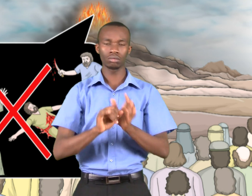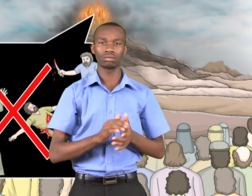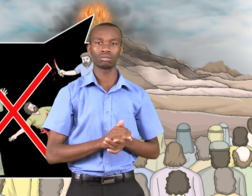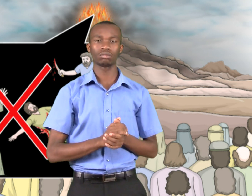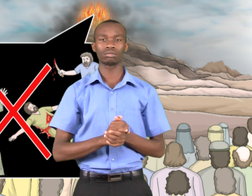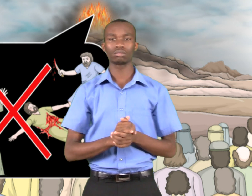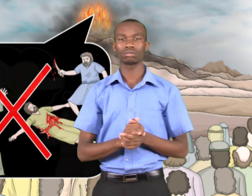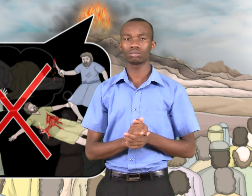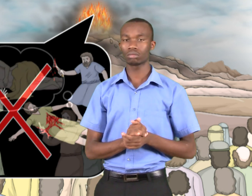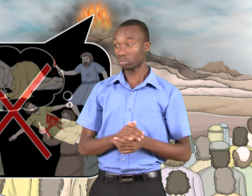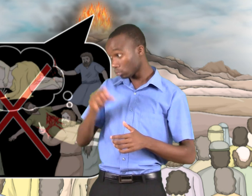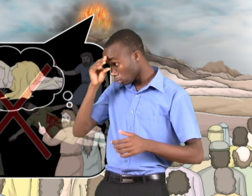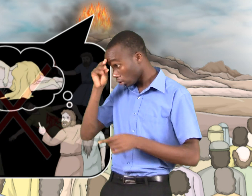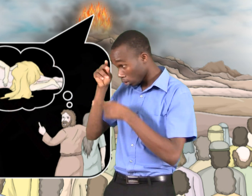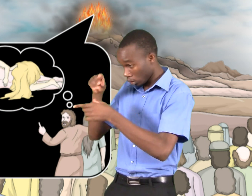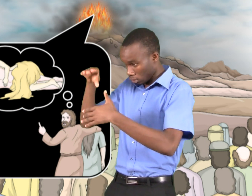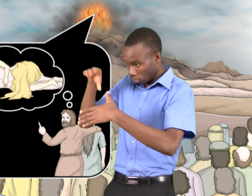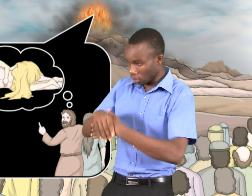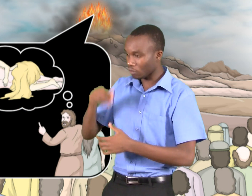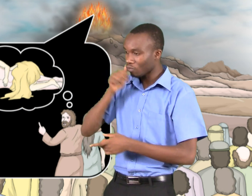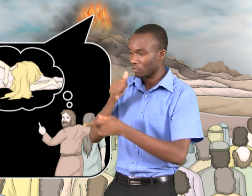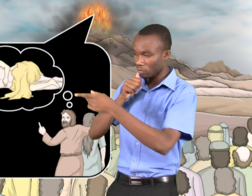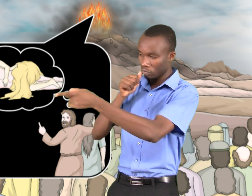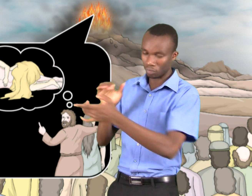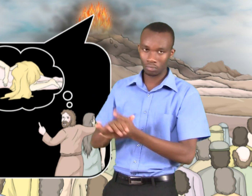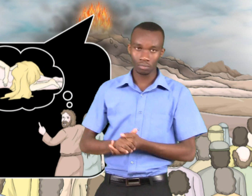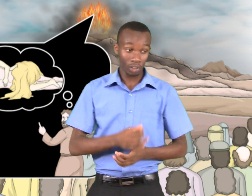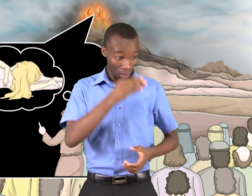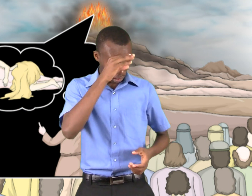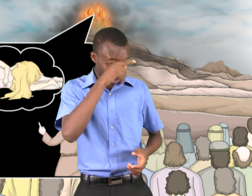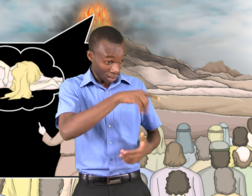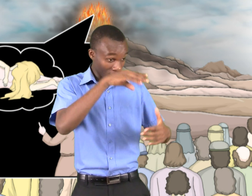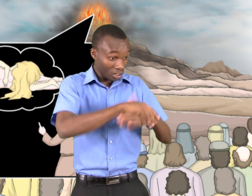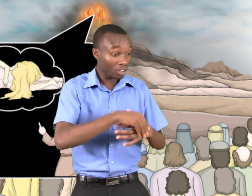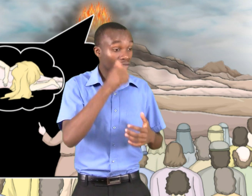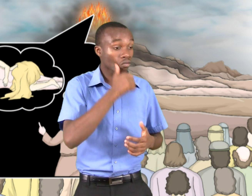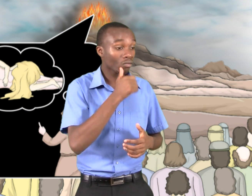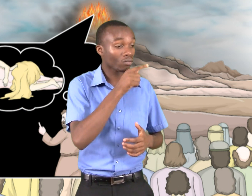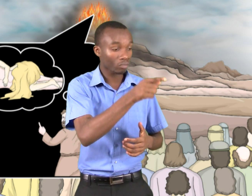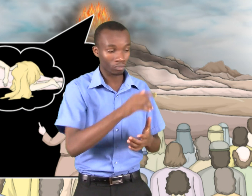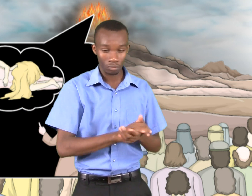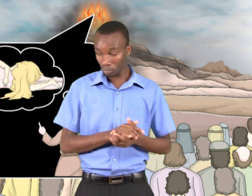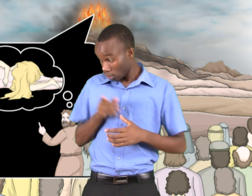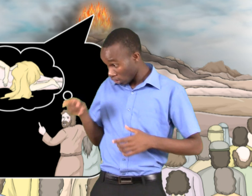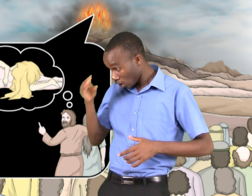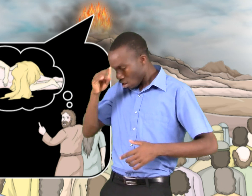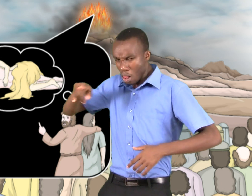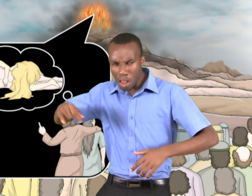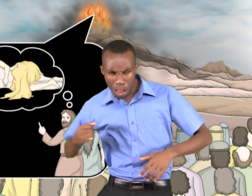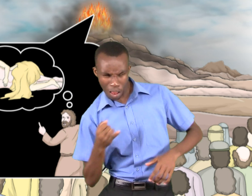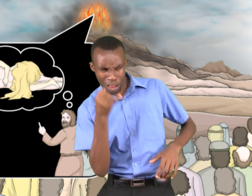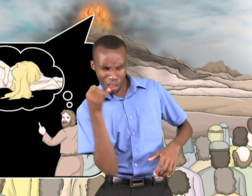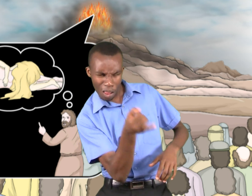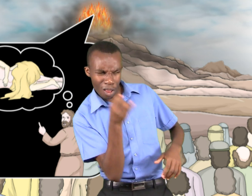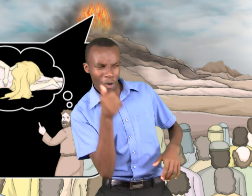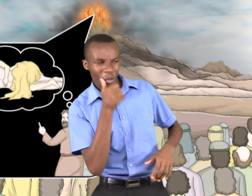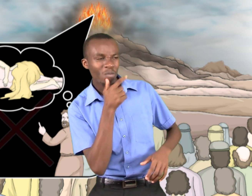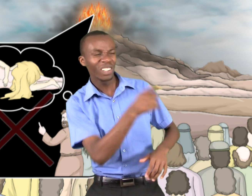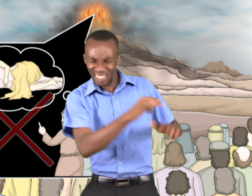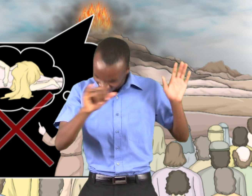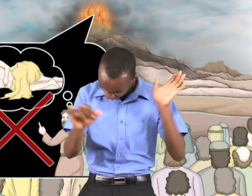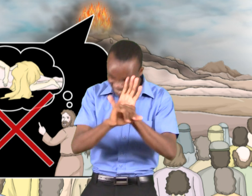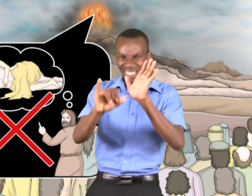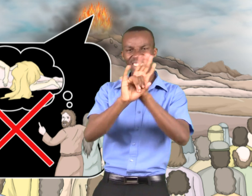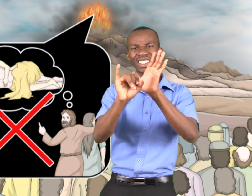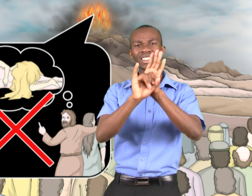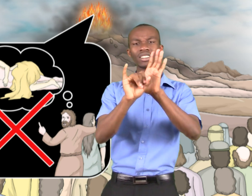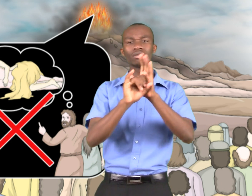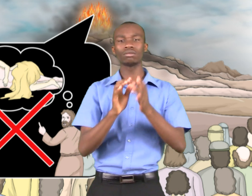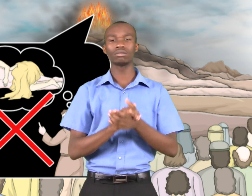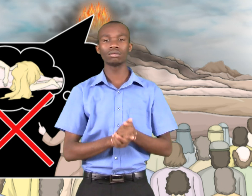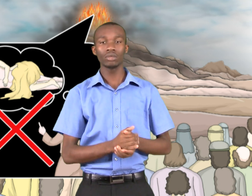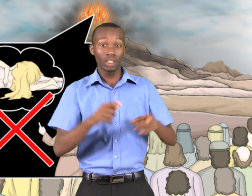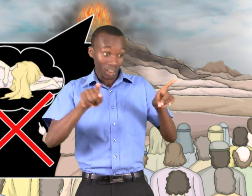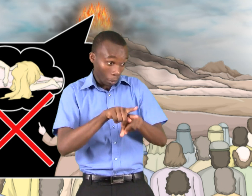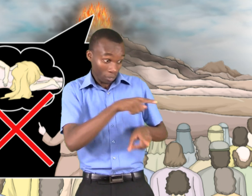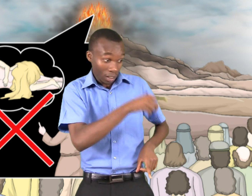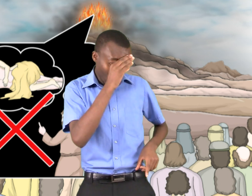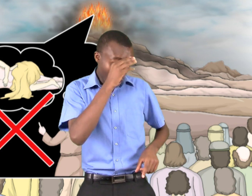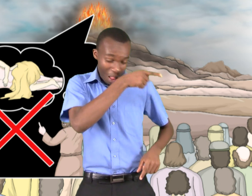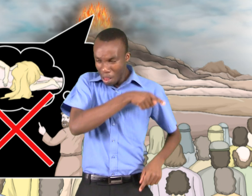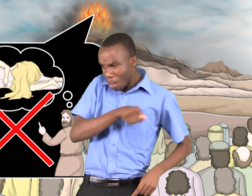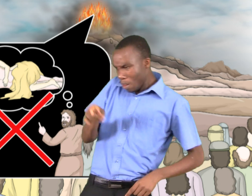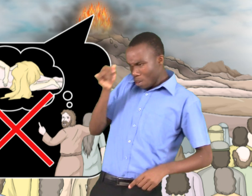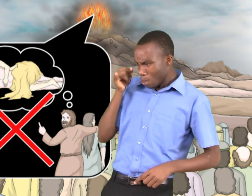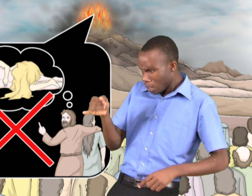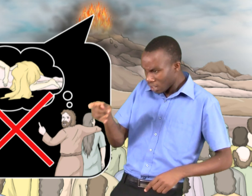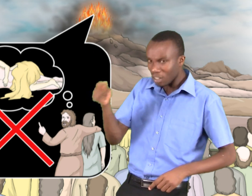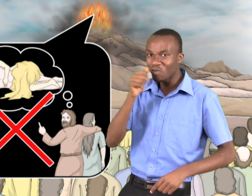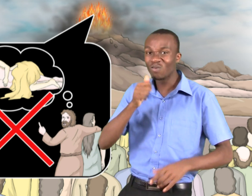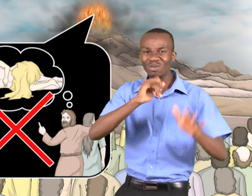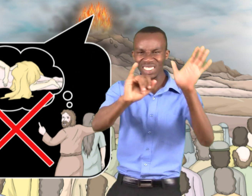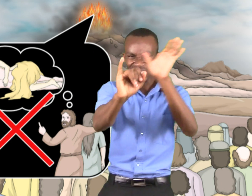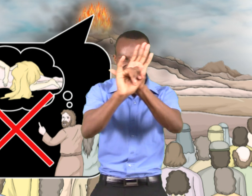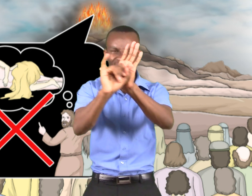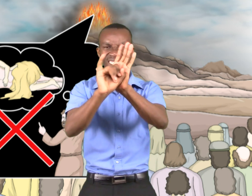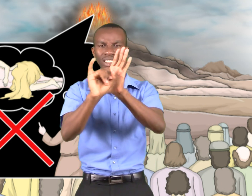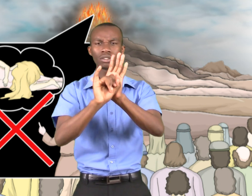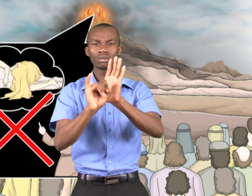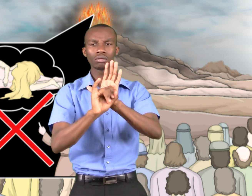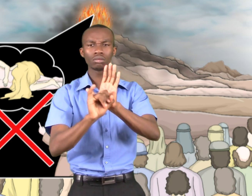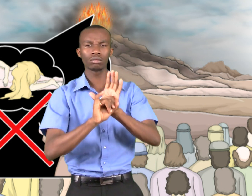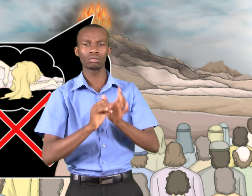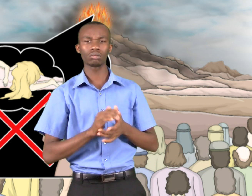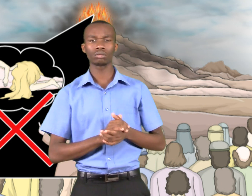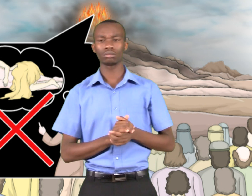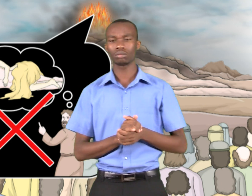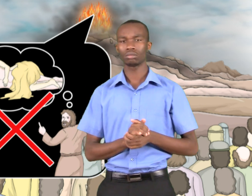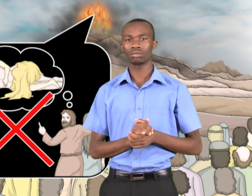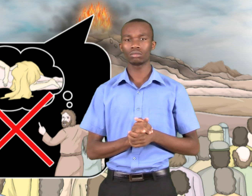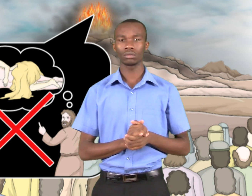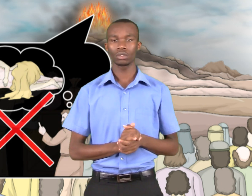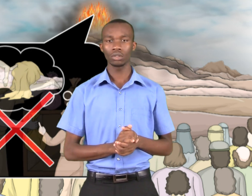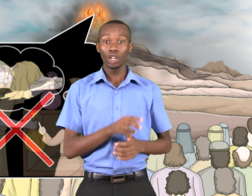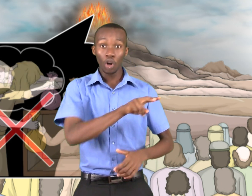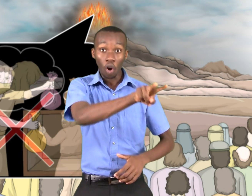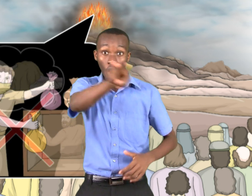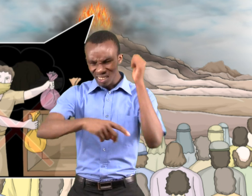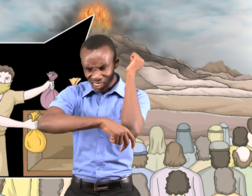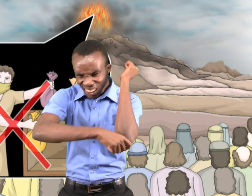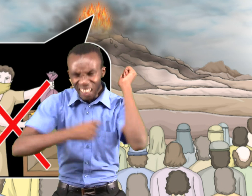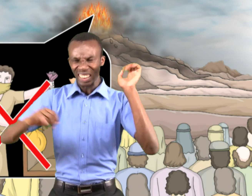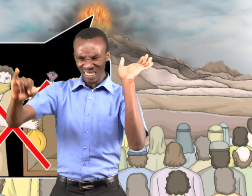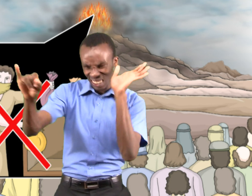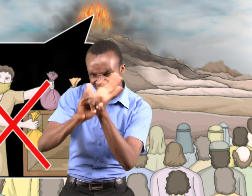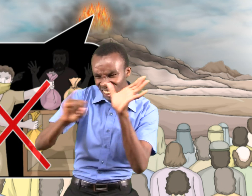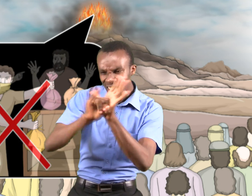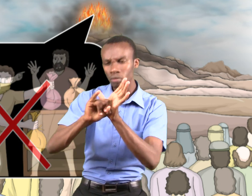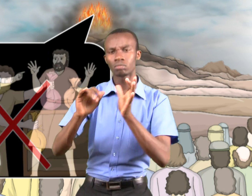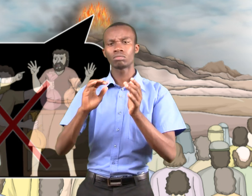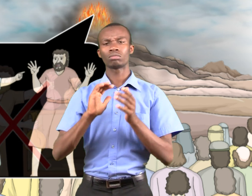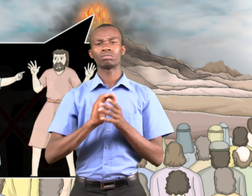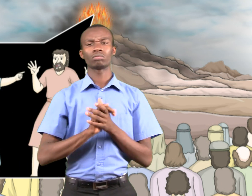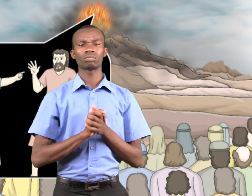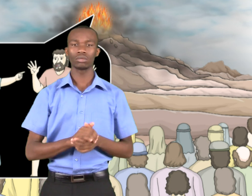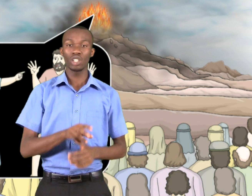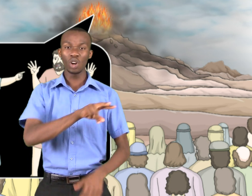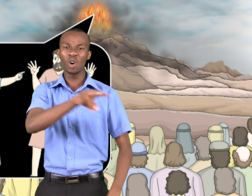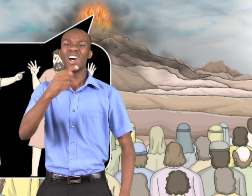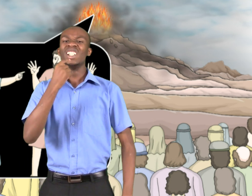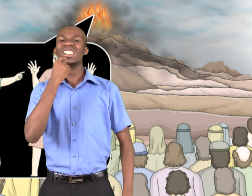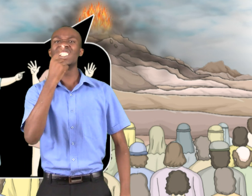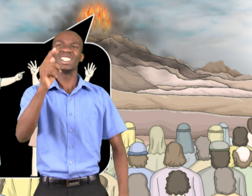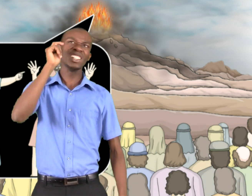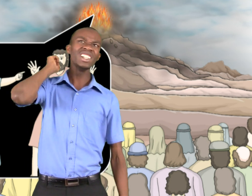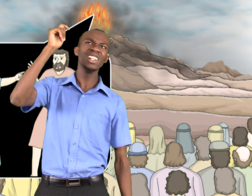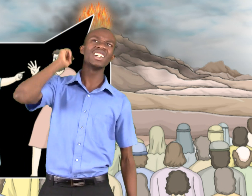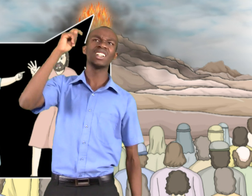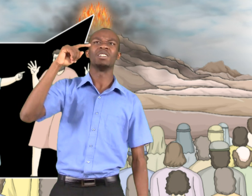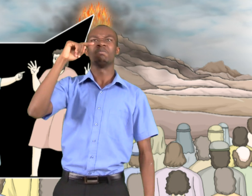You shall not commit adultery. You shall not steal.